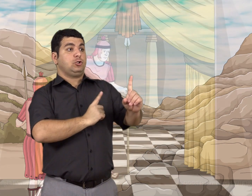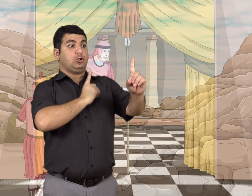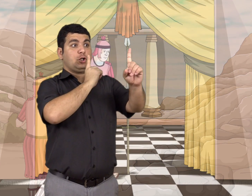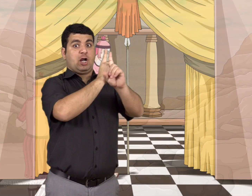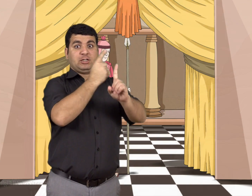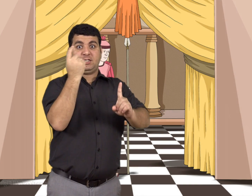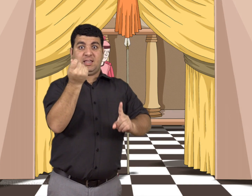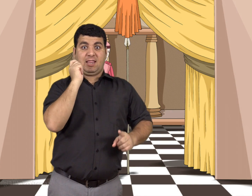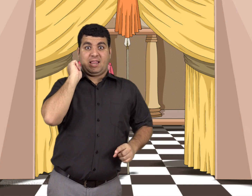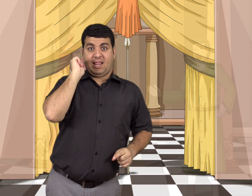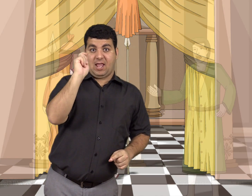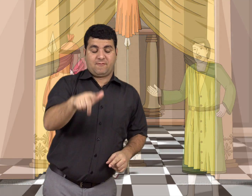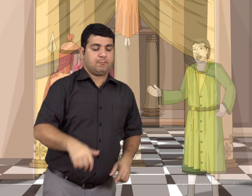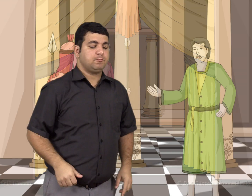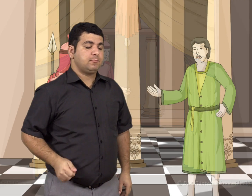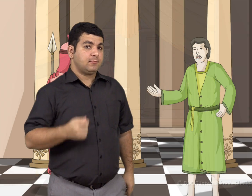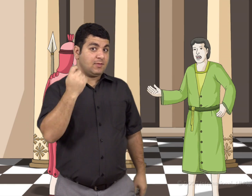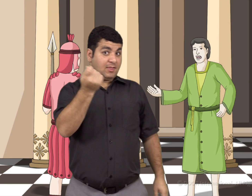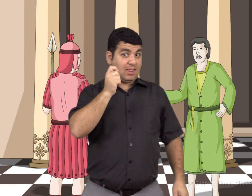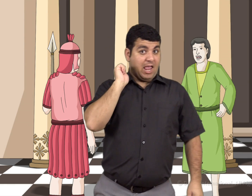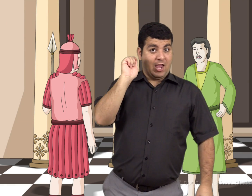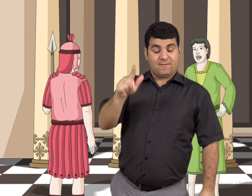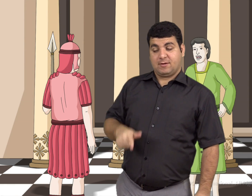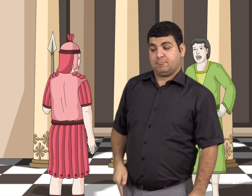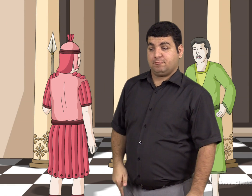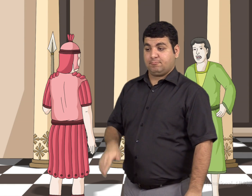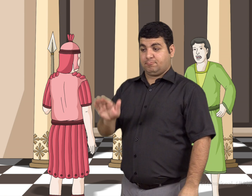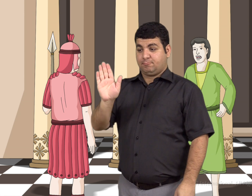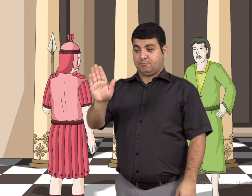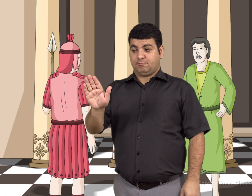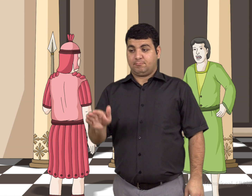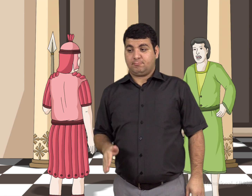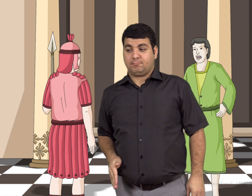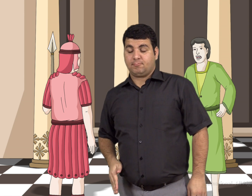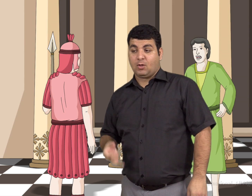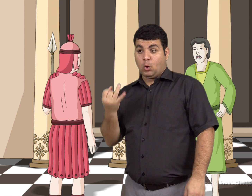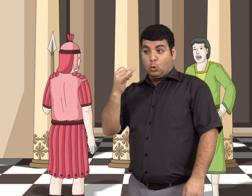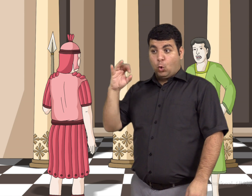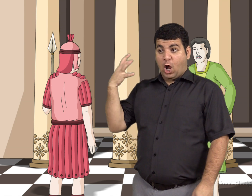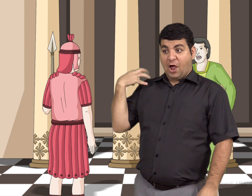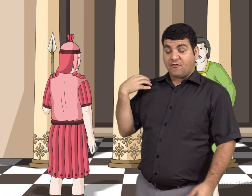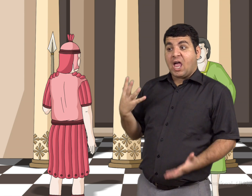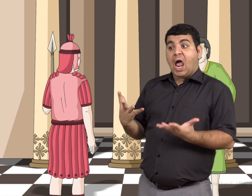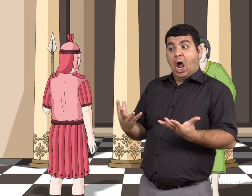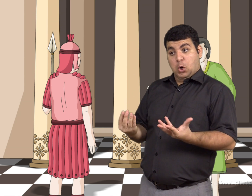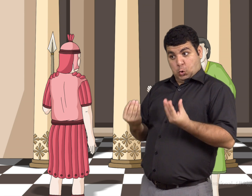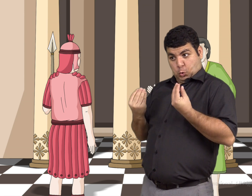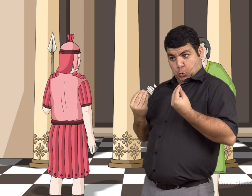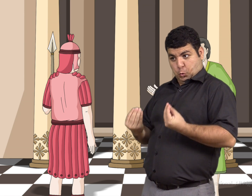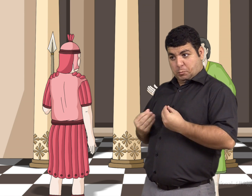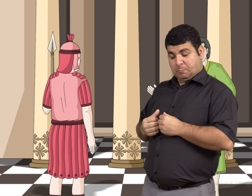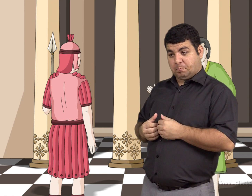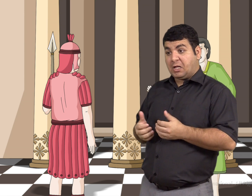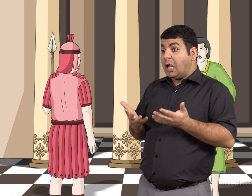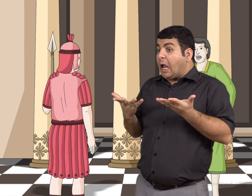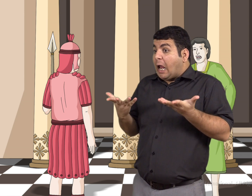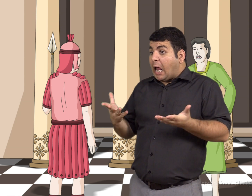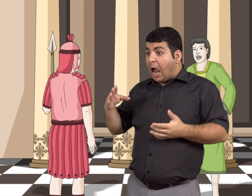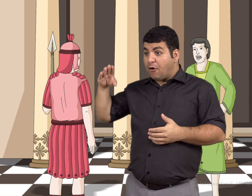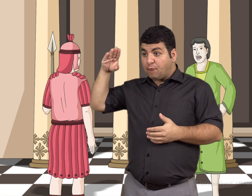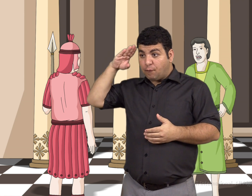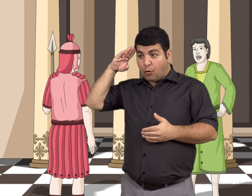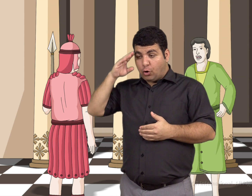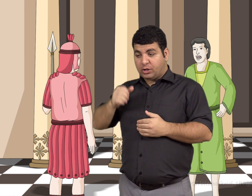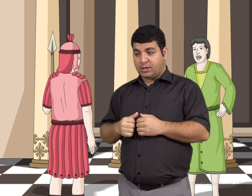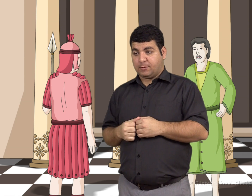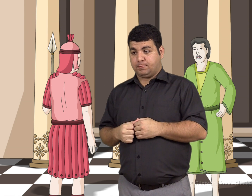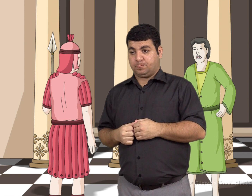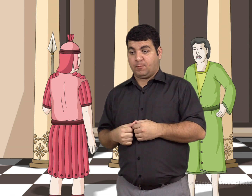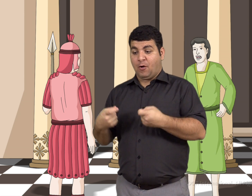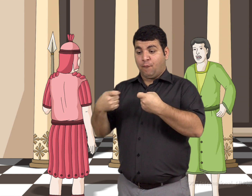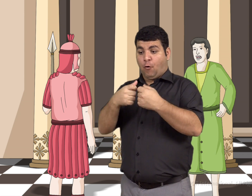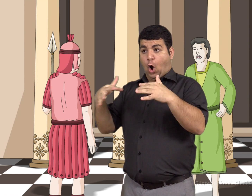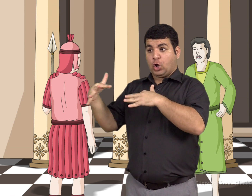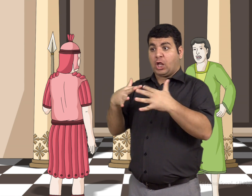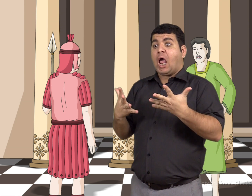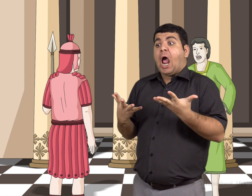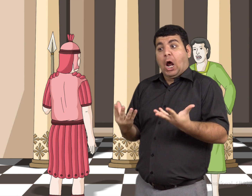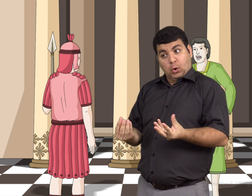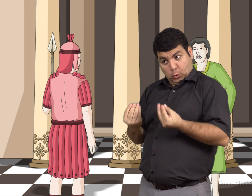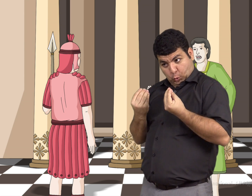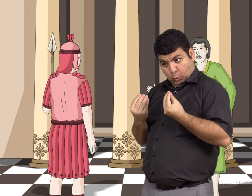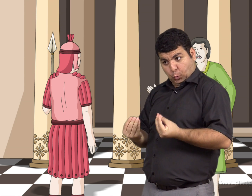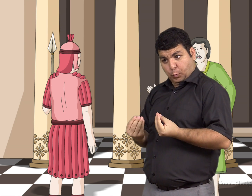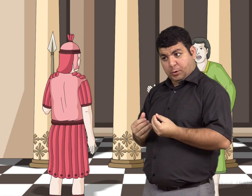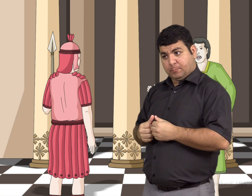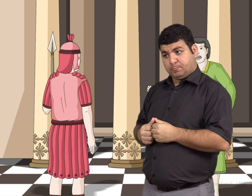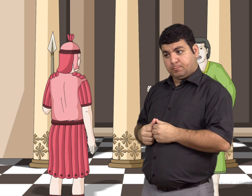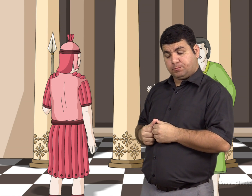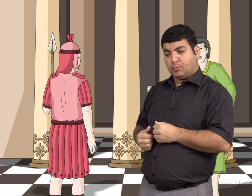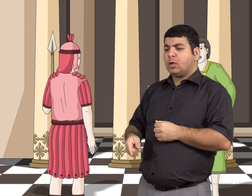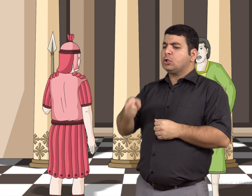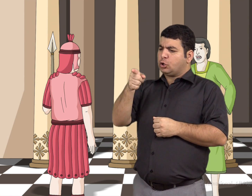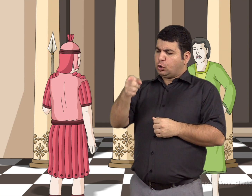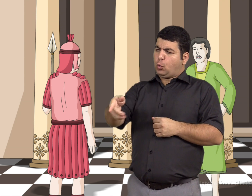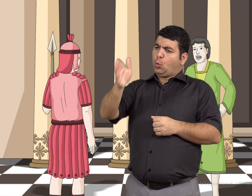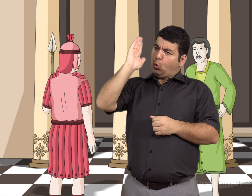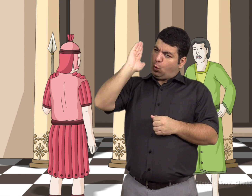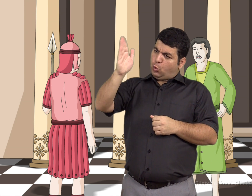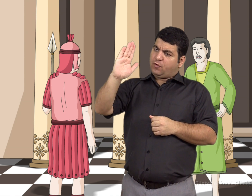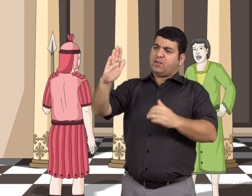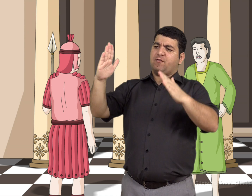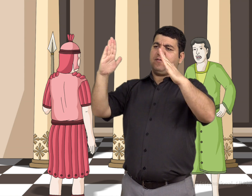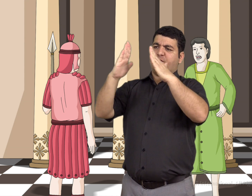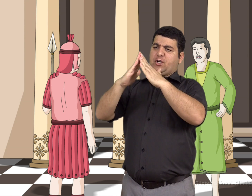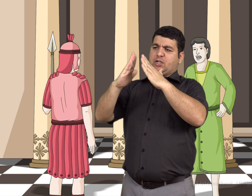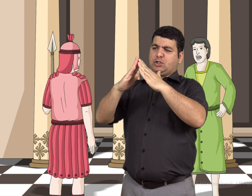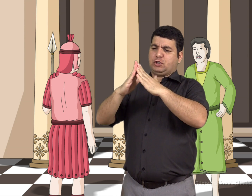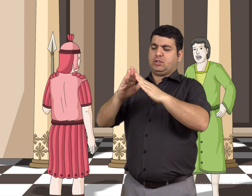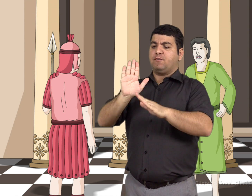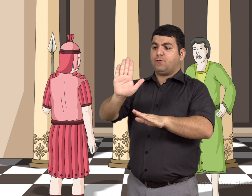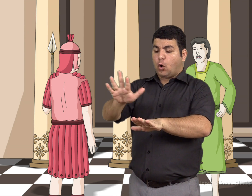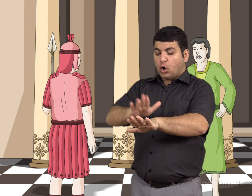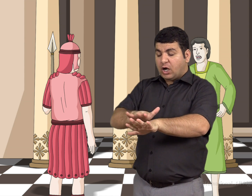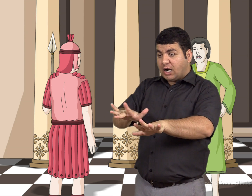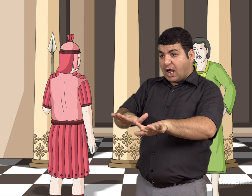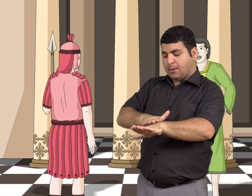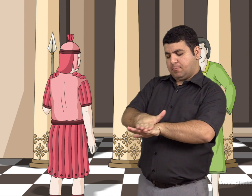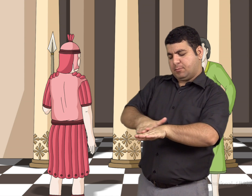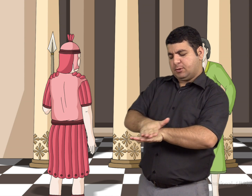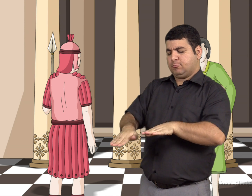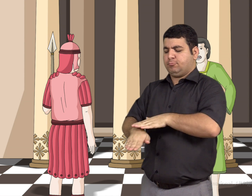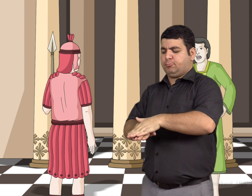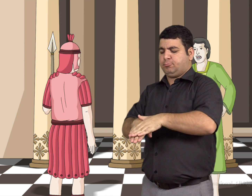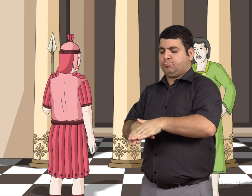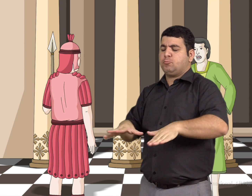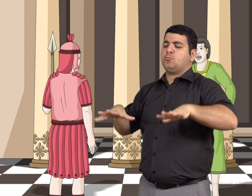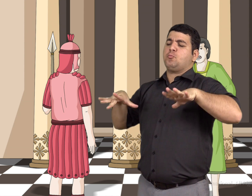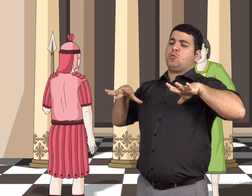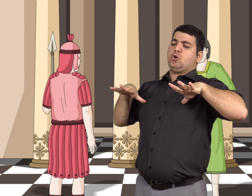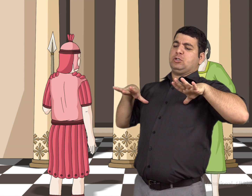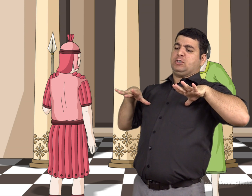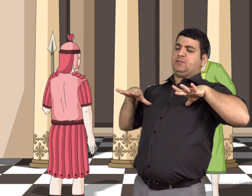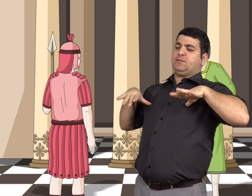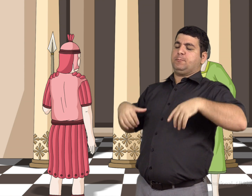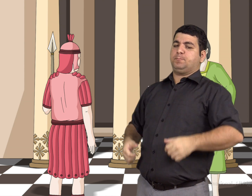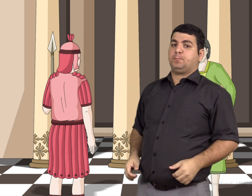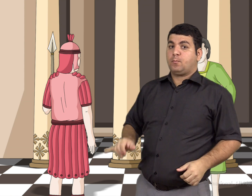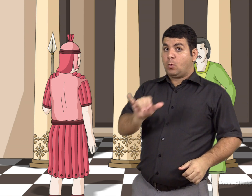When Uriah came to him, David asked how Joab and the troops were doing with the war.